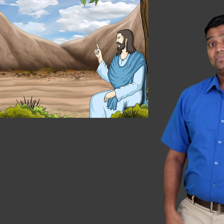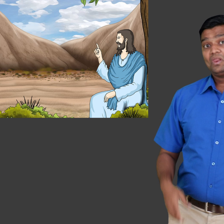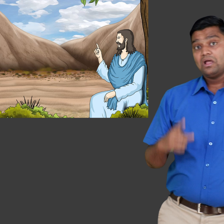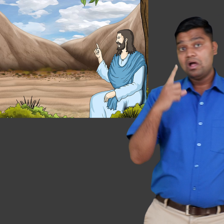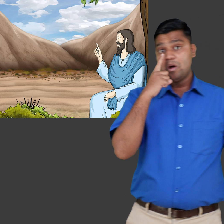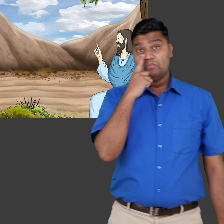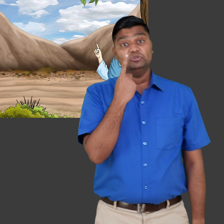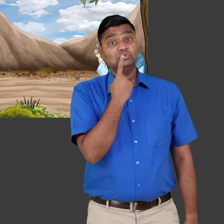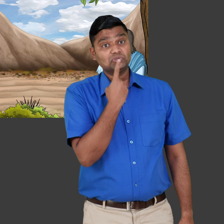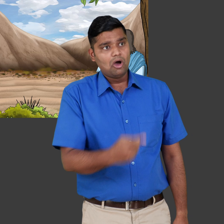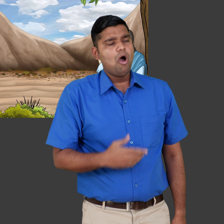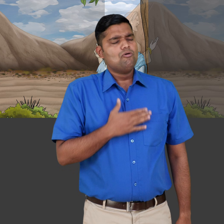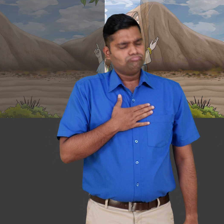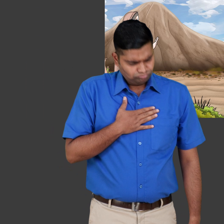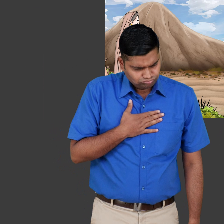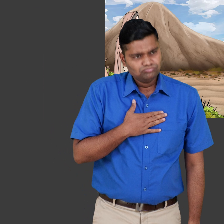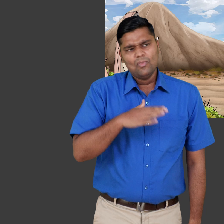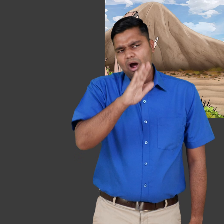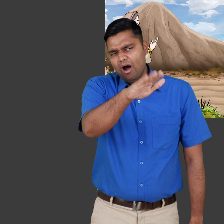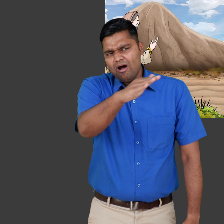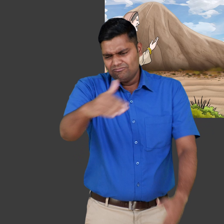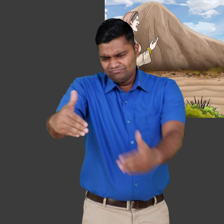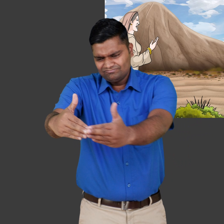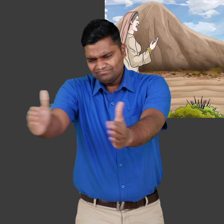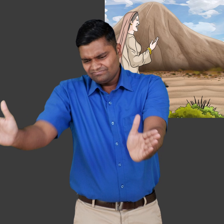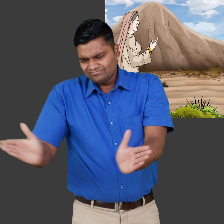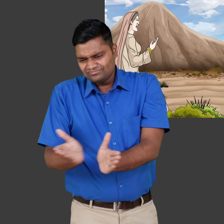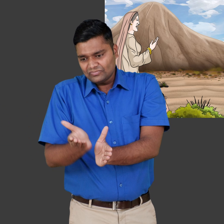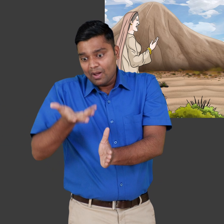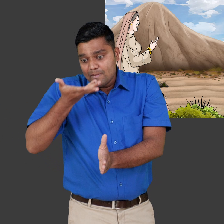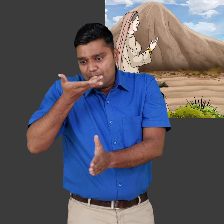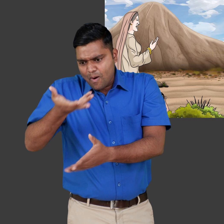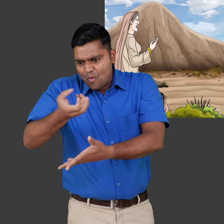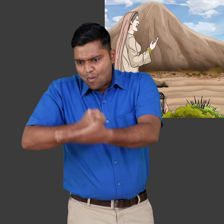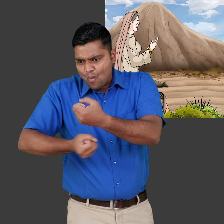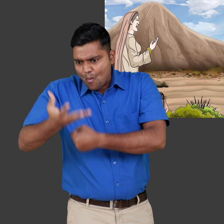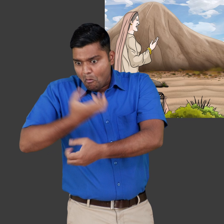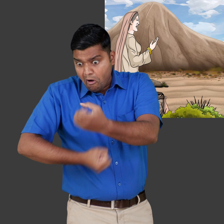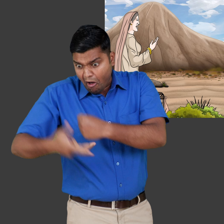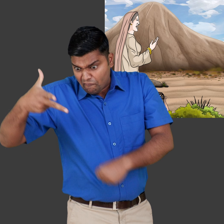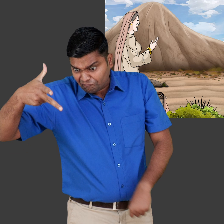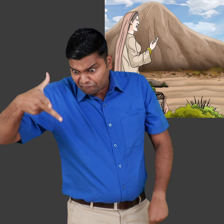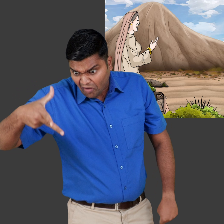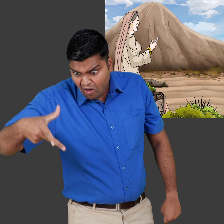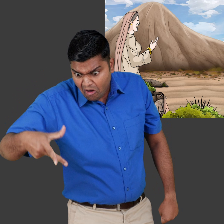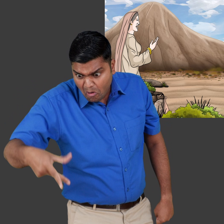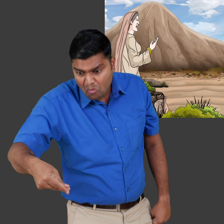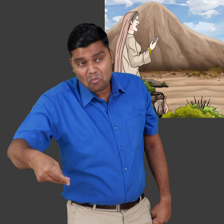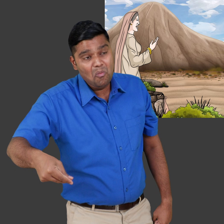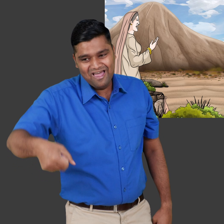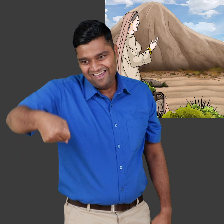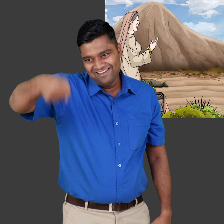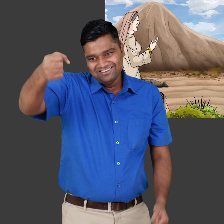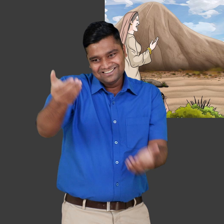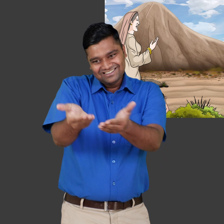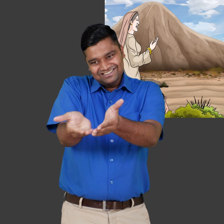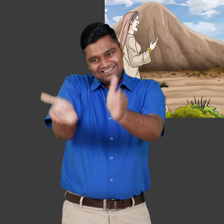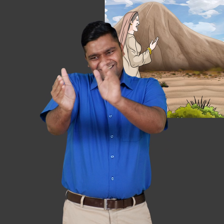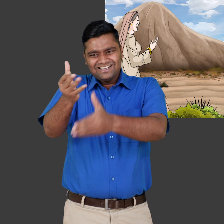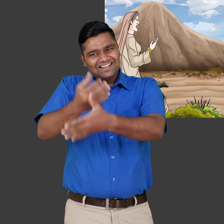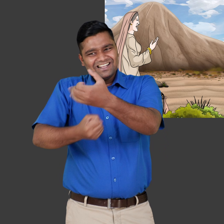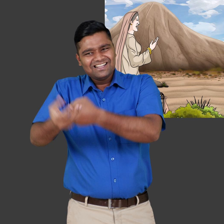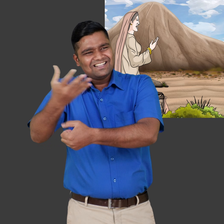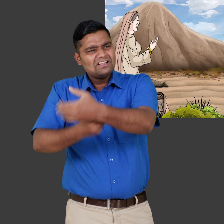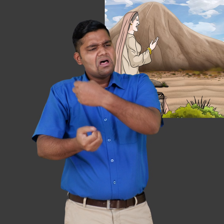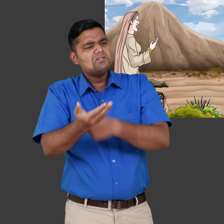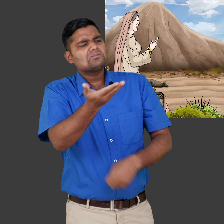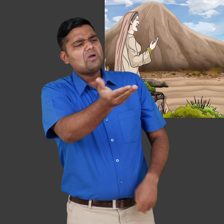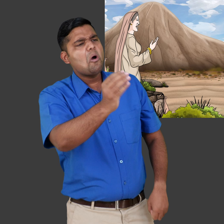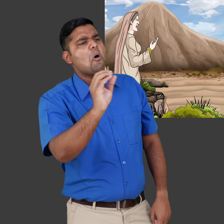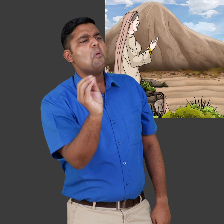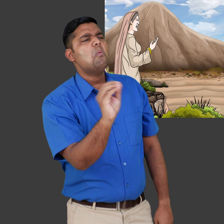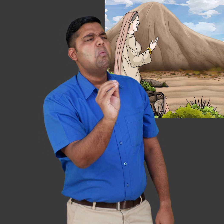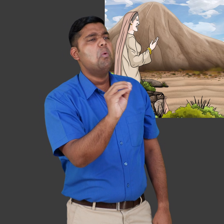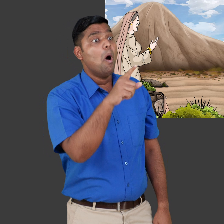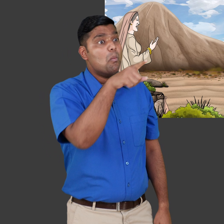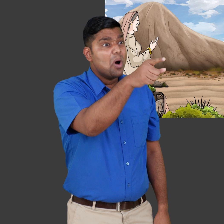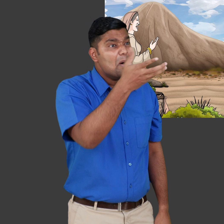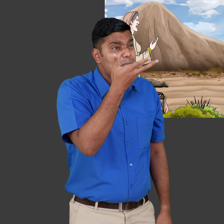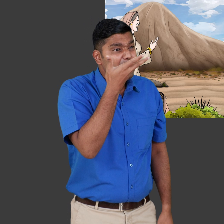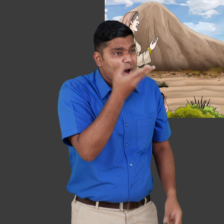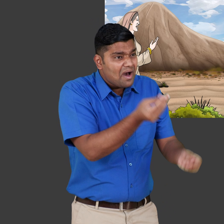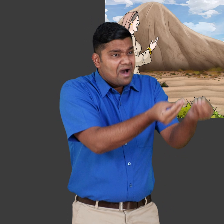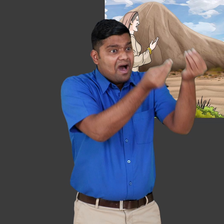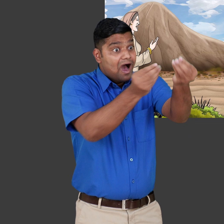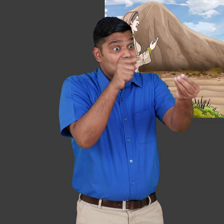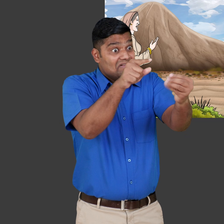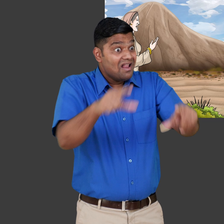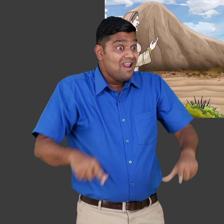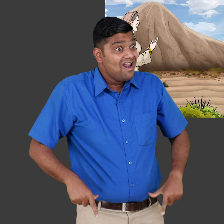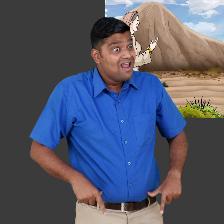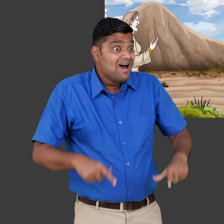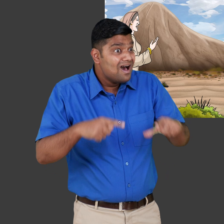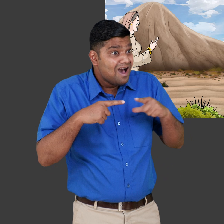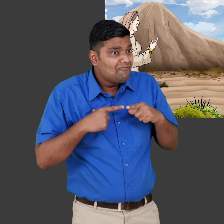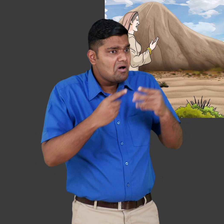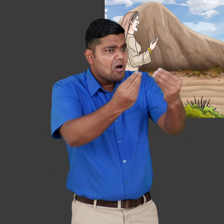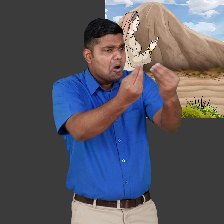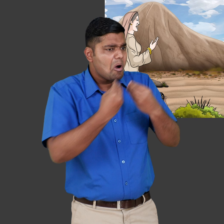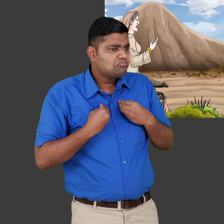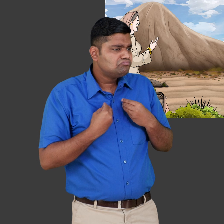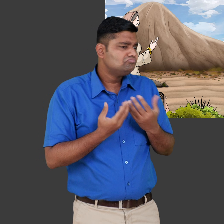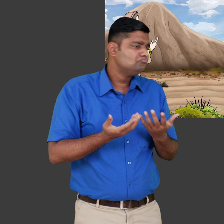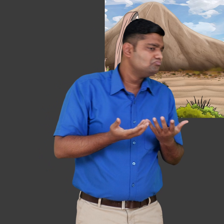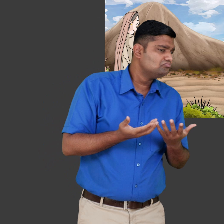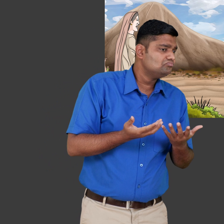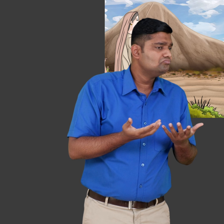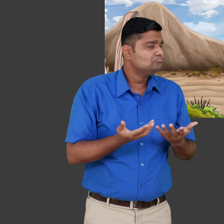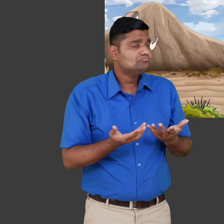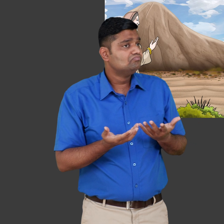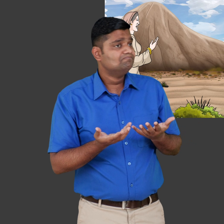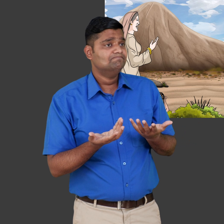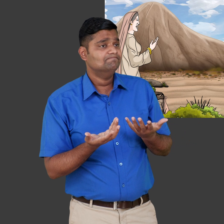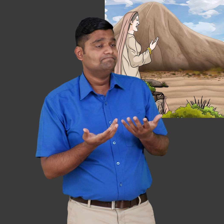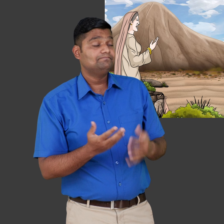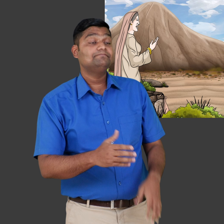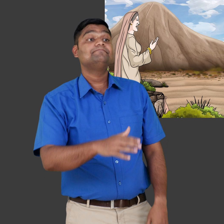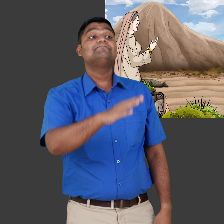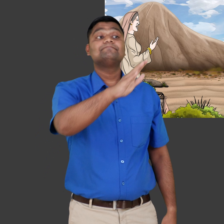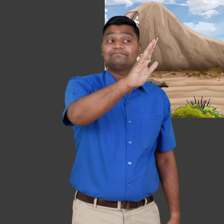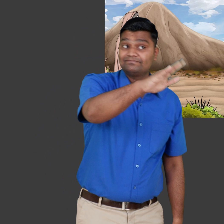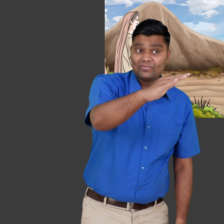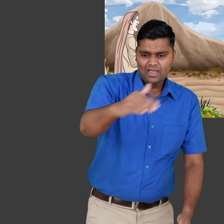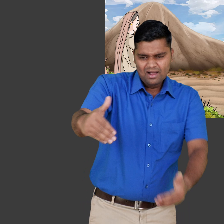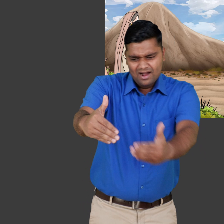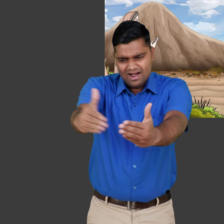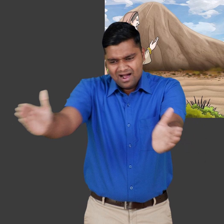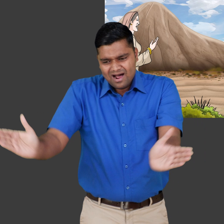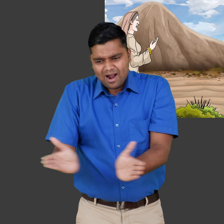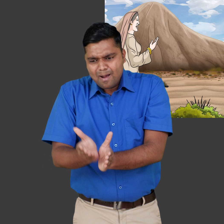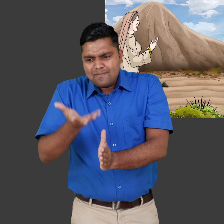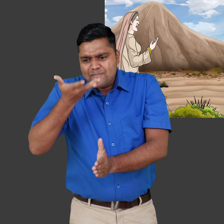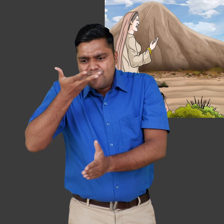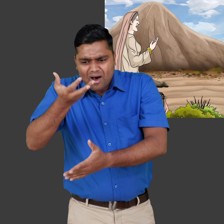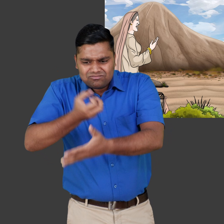“Sir,” the woman replied, “You have nothing to draw with and the well is deep.